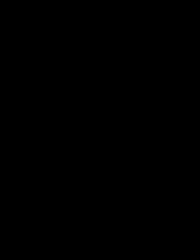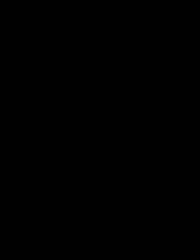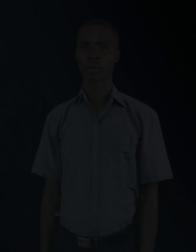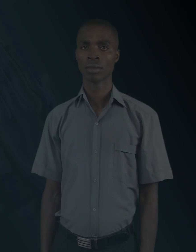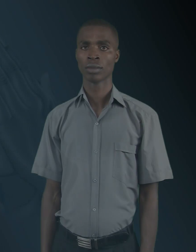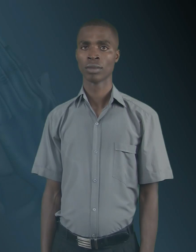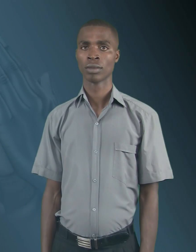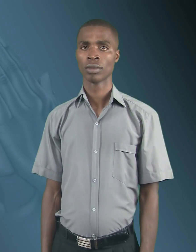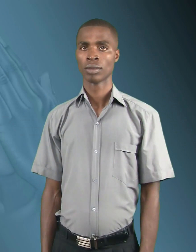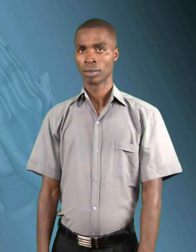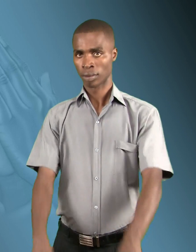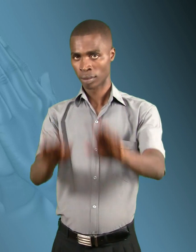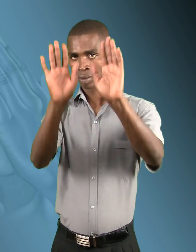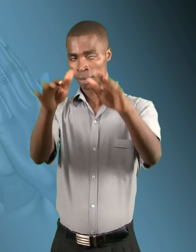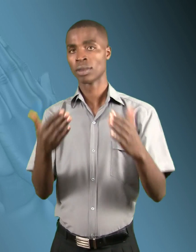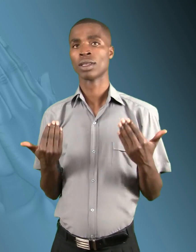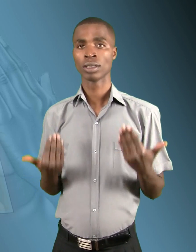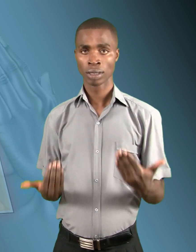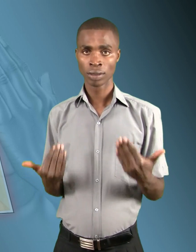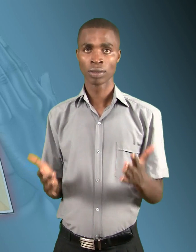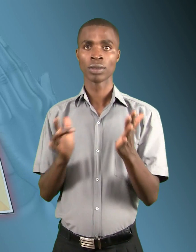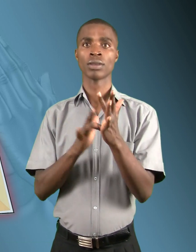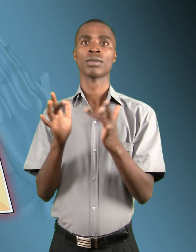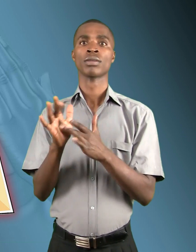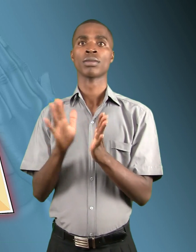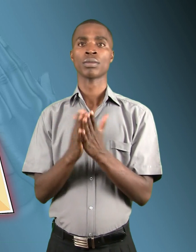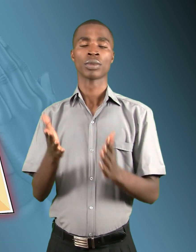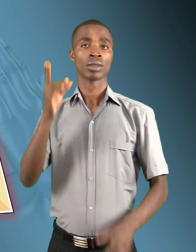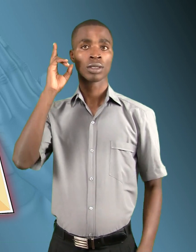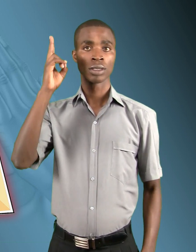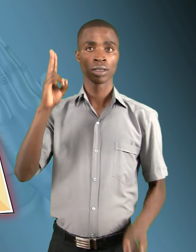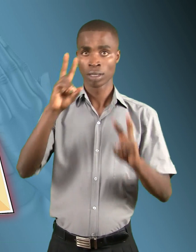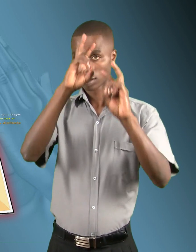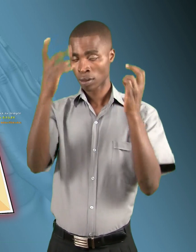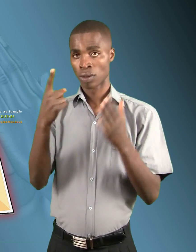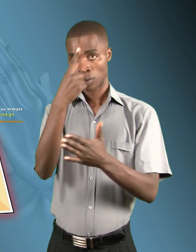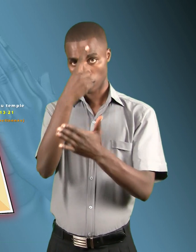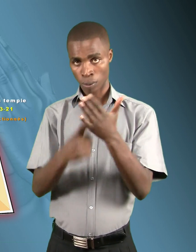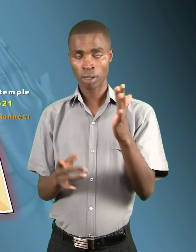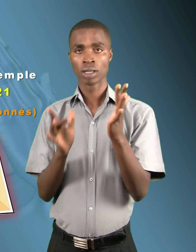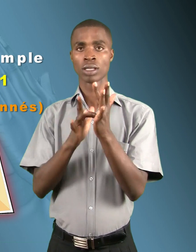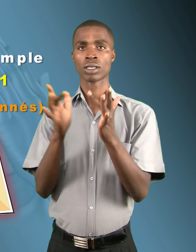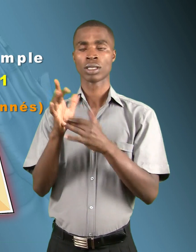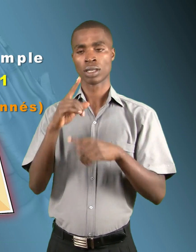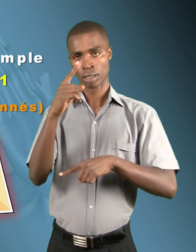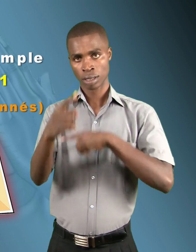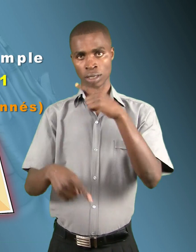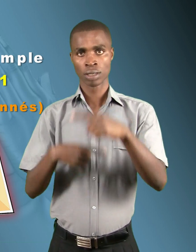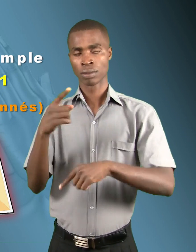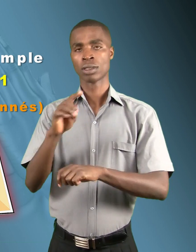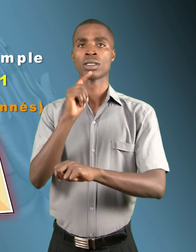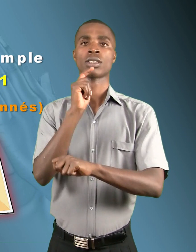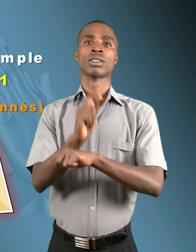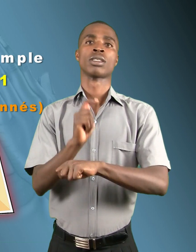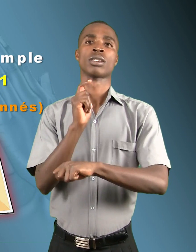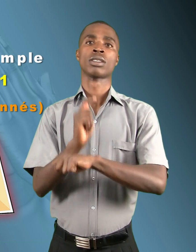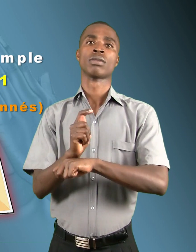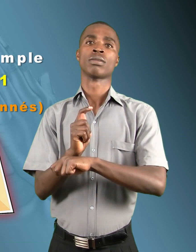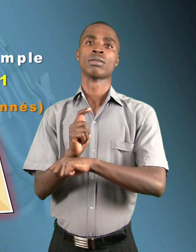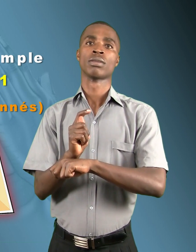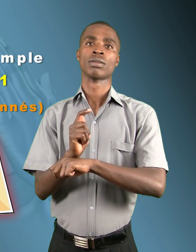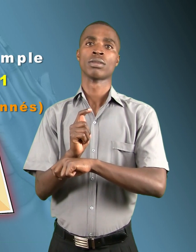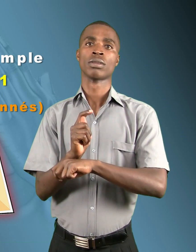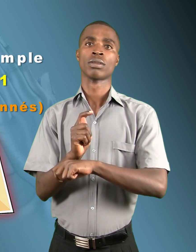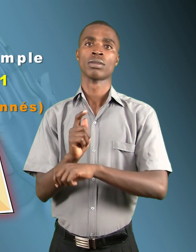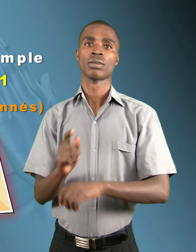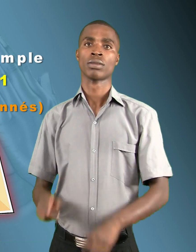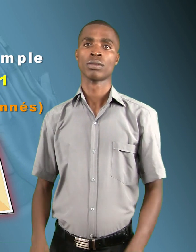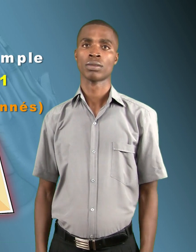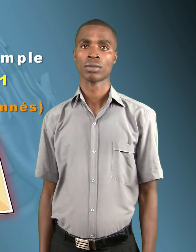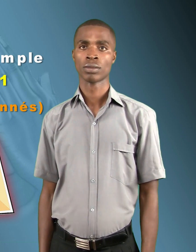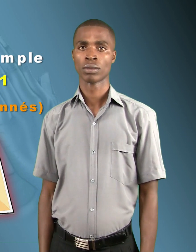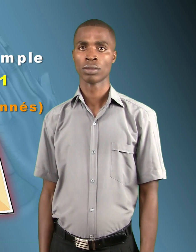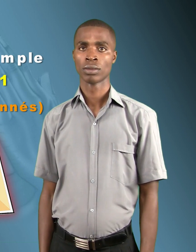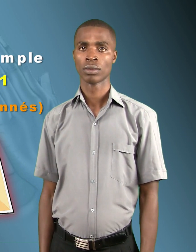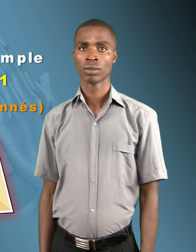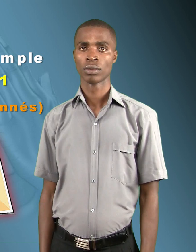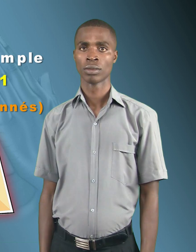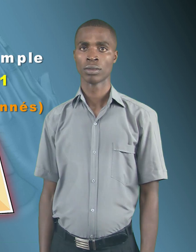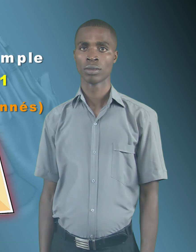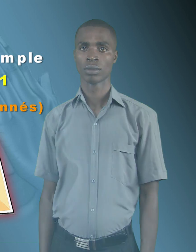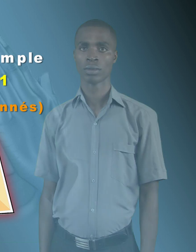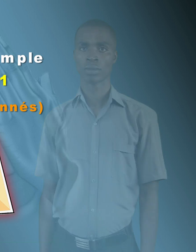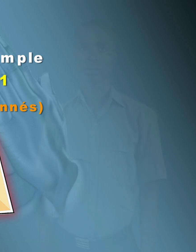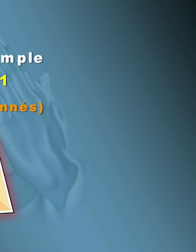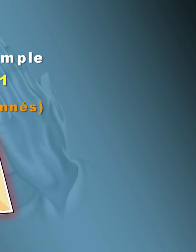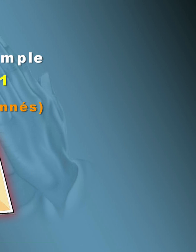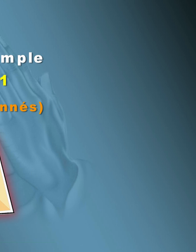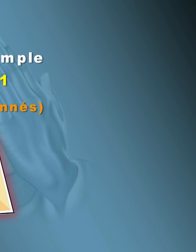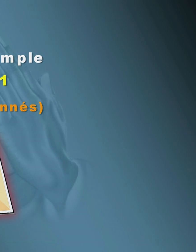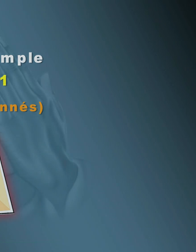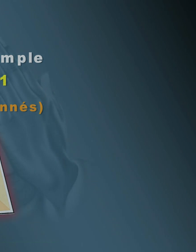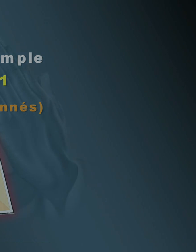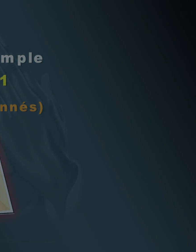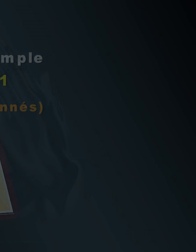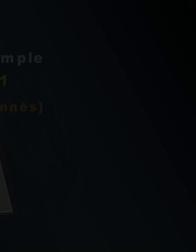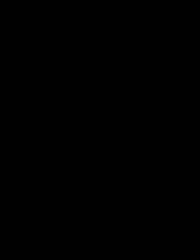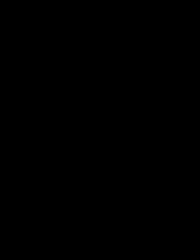Jesus goes to the temple